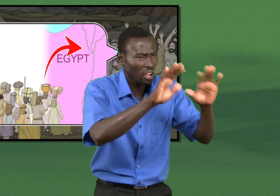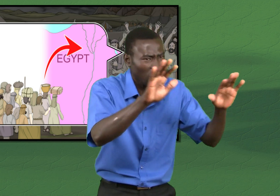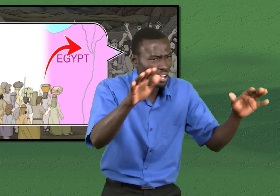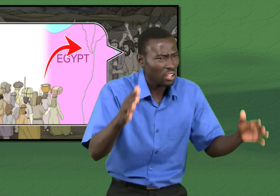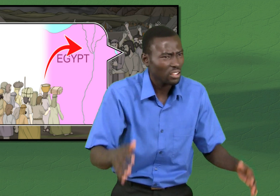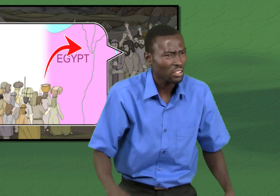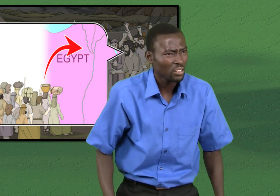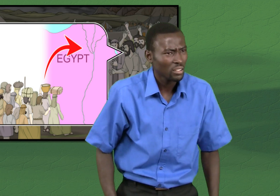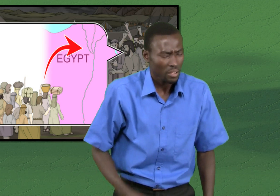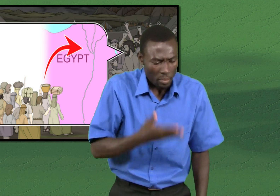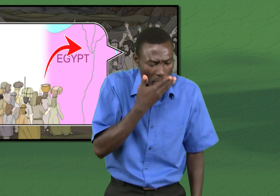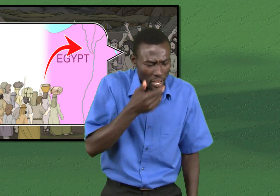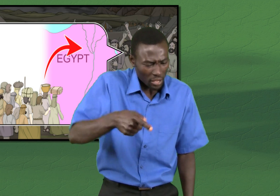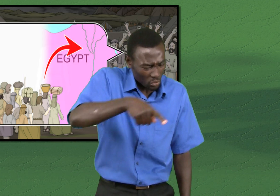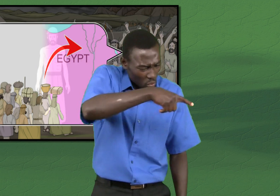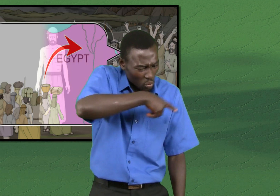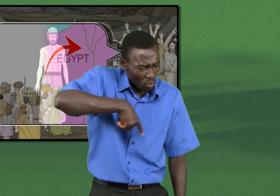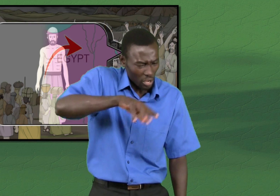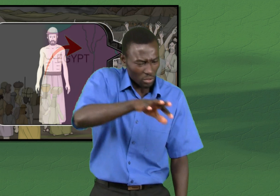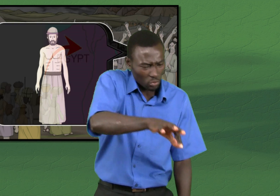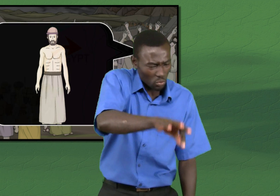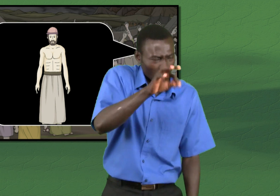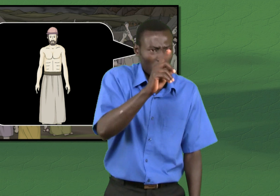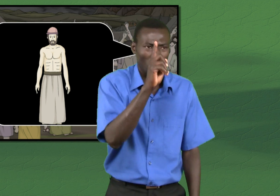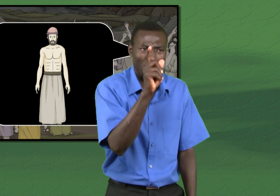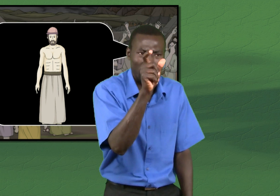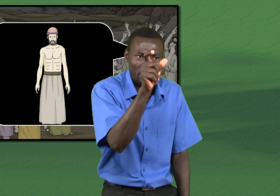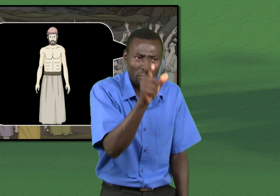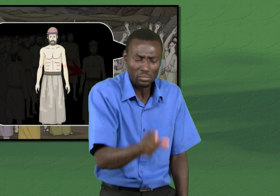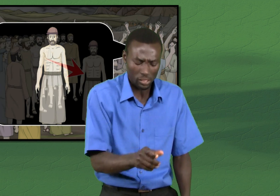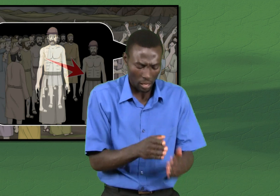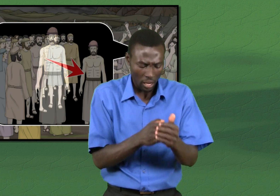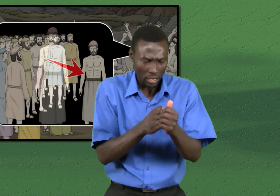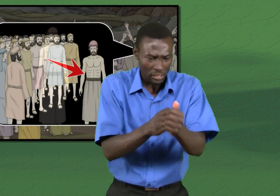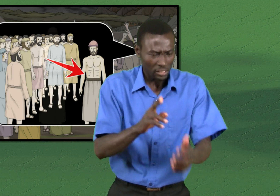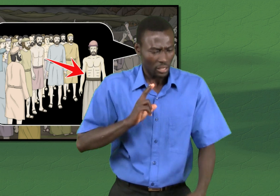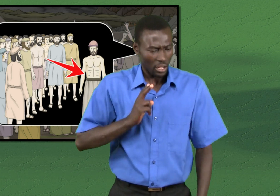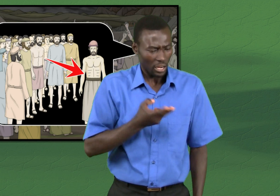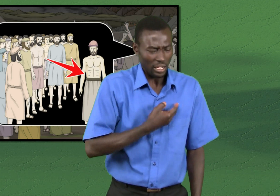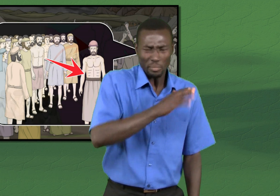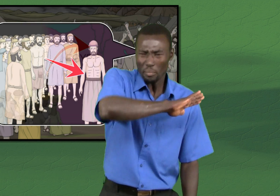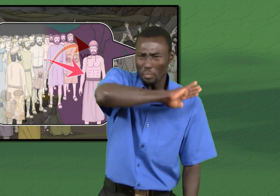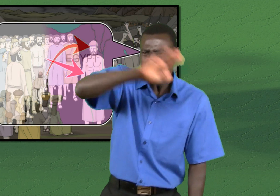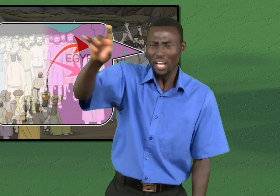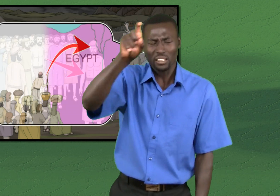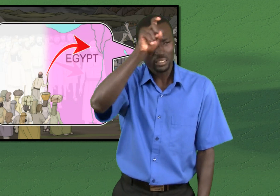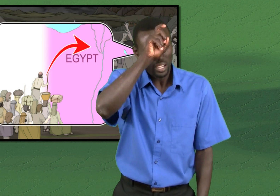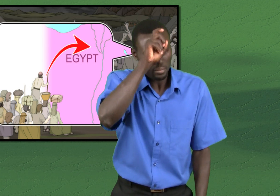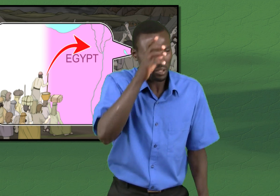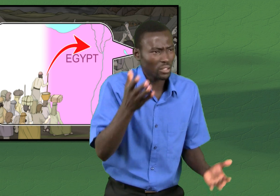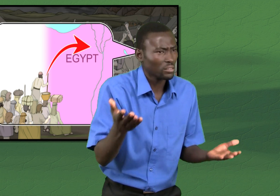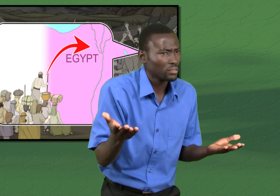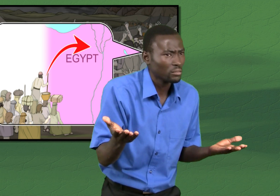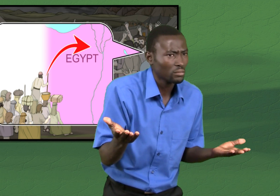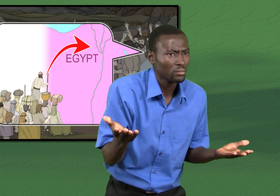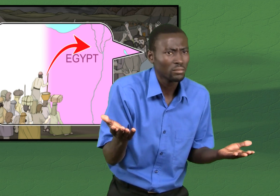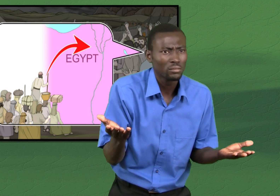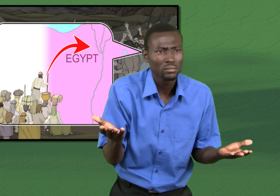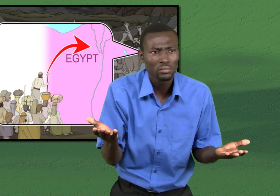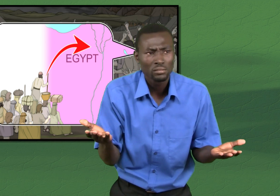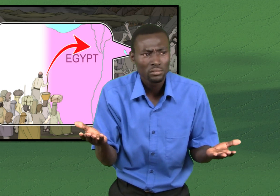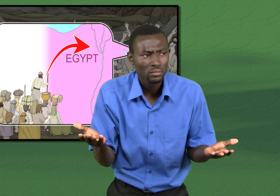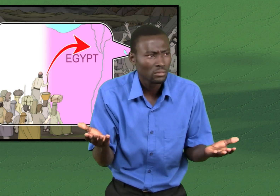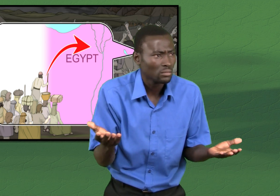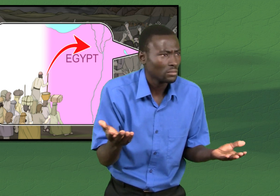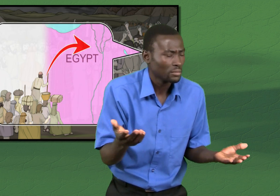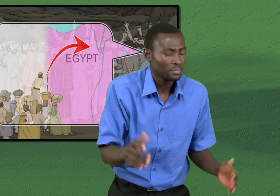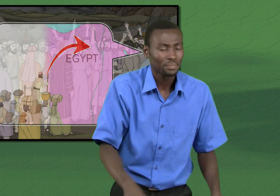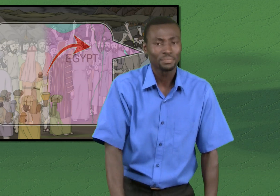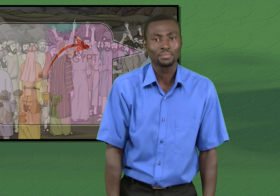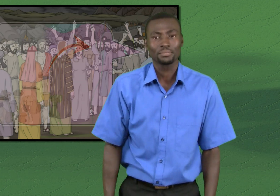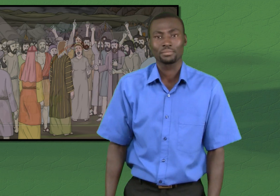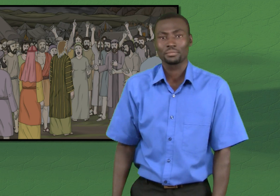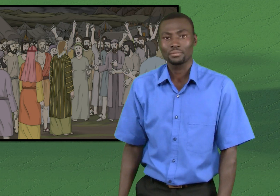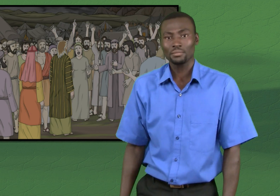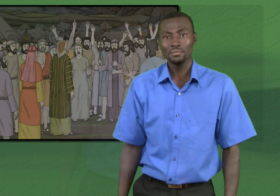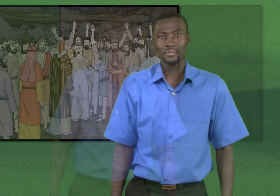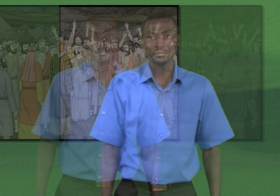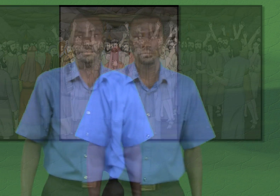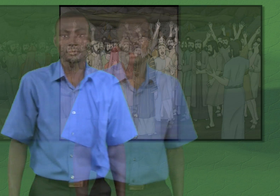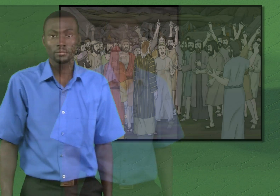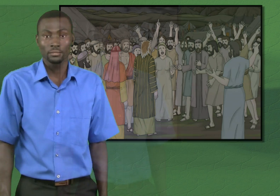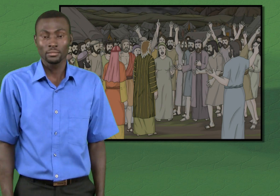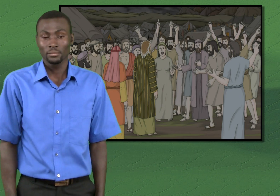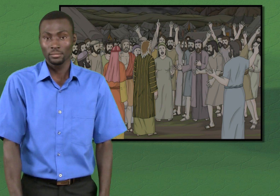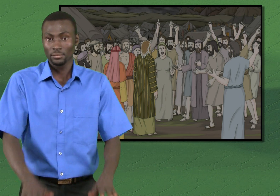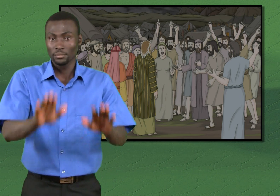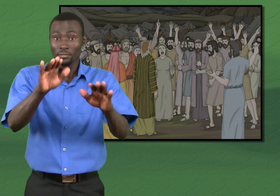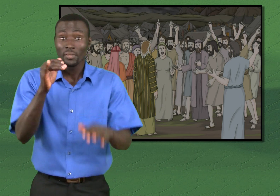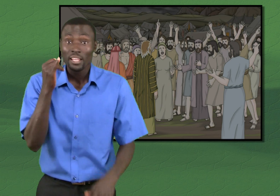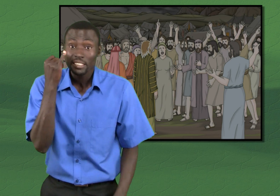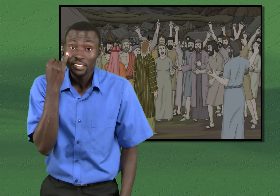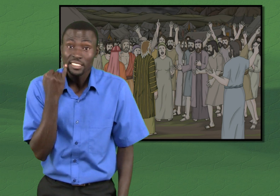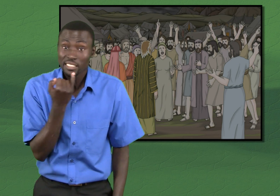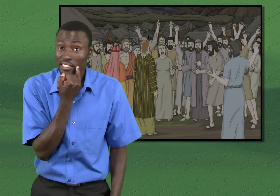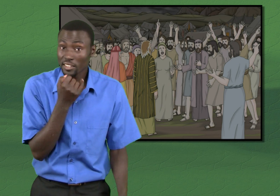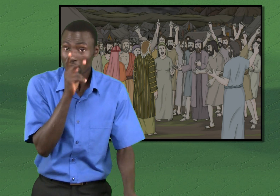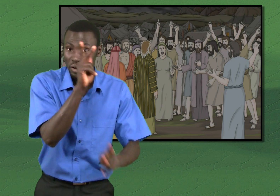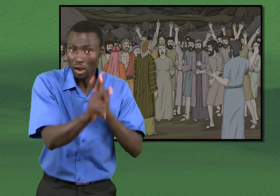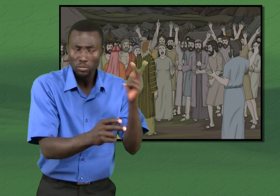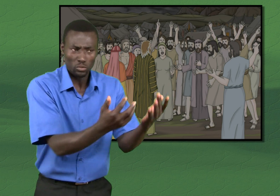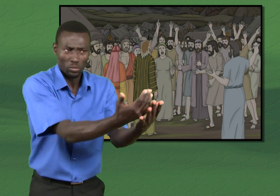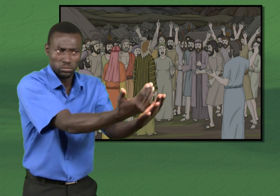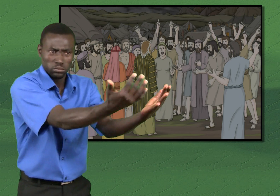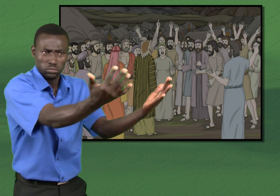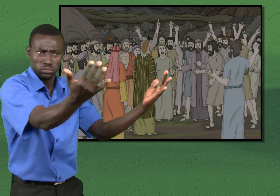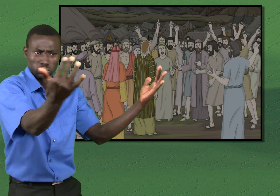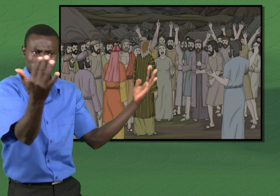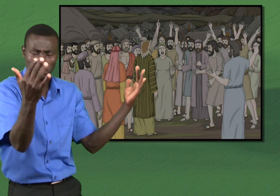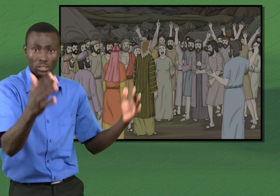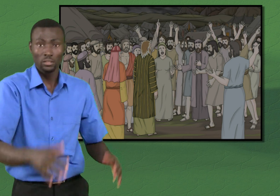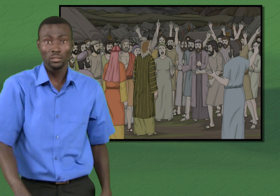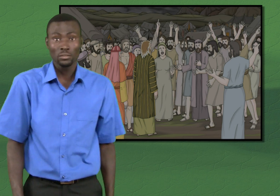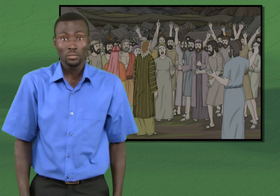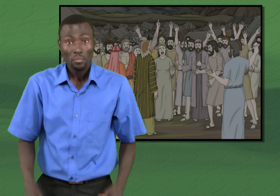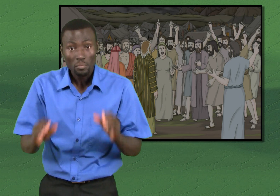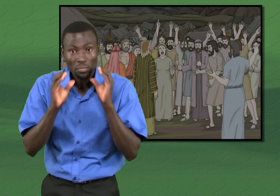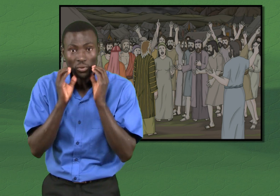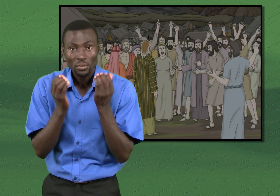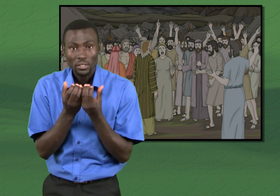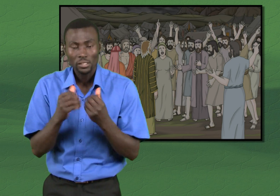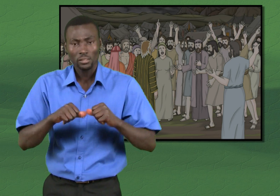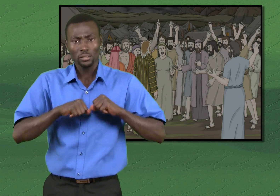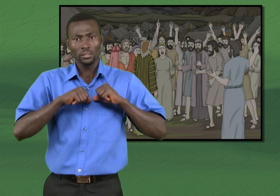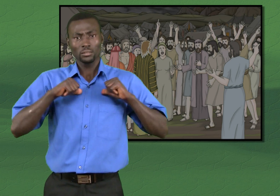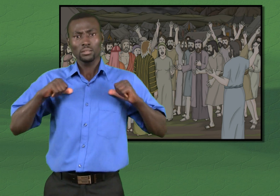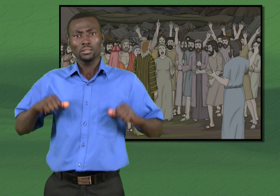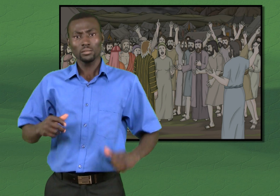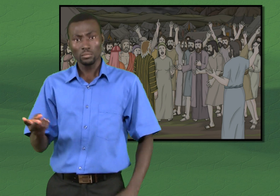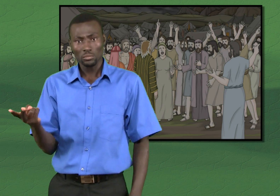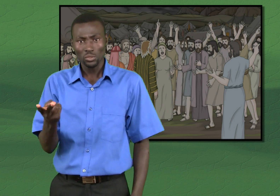So they said to one another, “Let us appoint a leader and return to Egypt.”